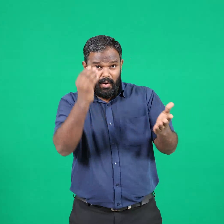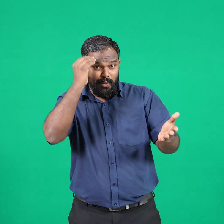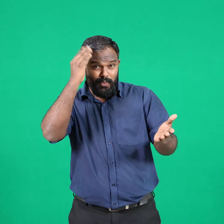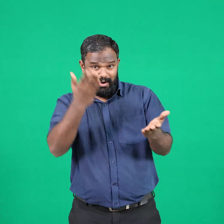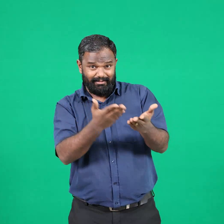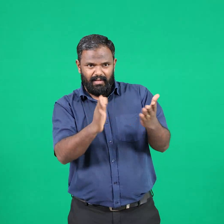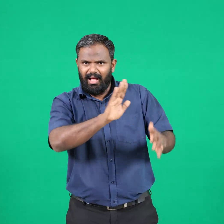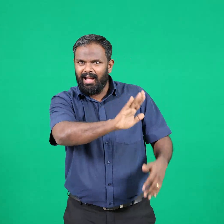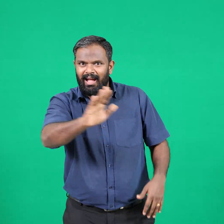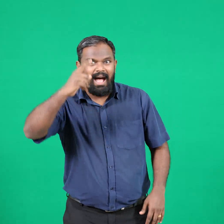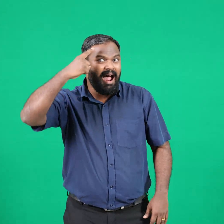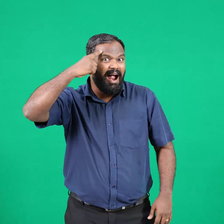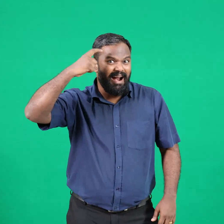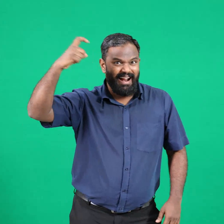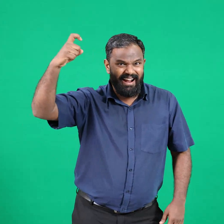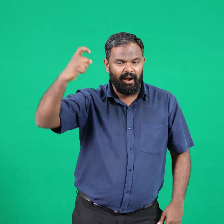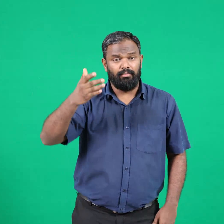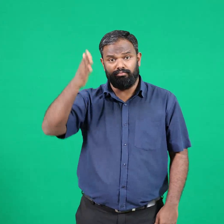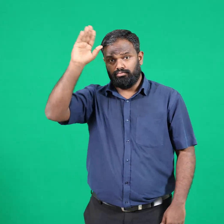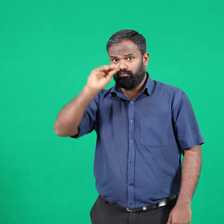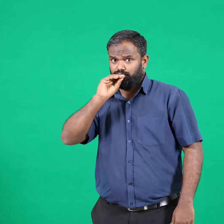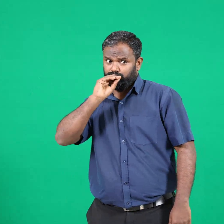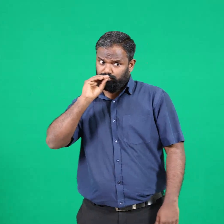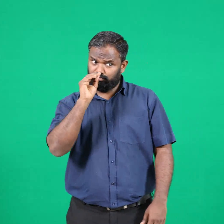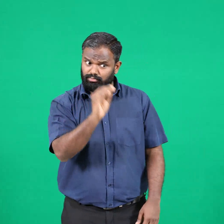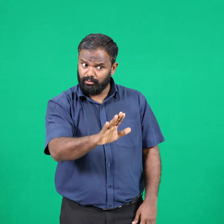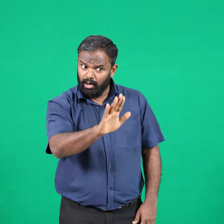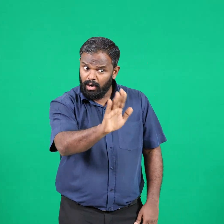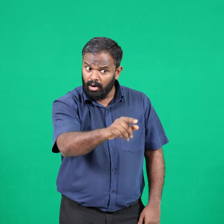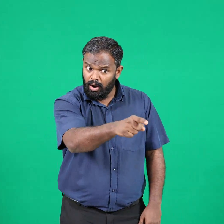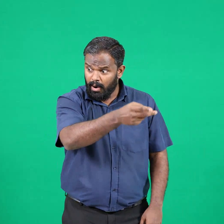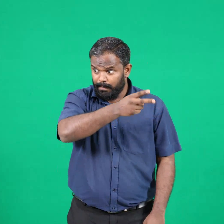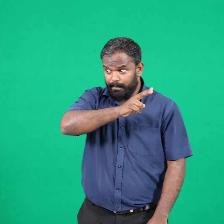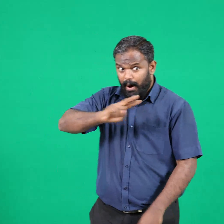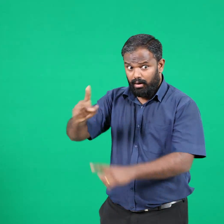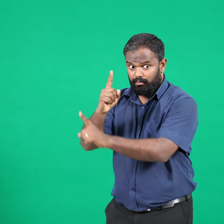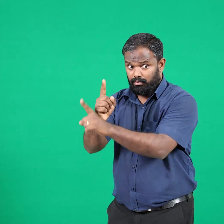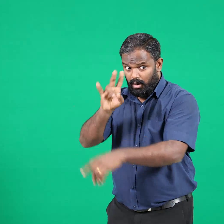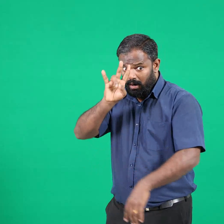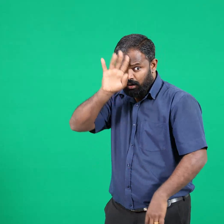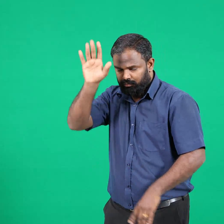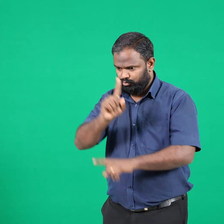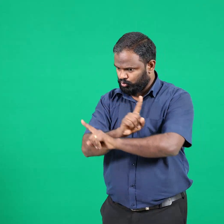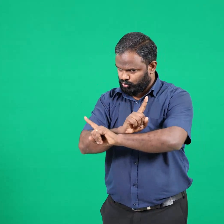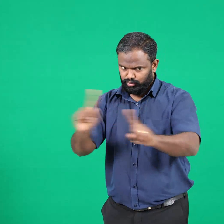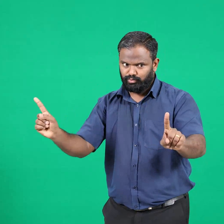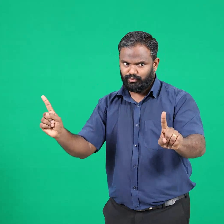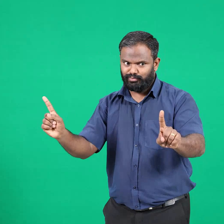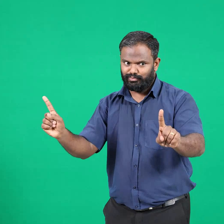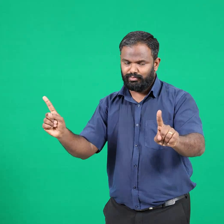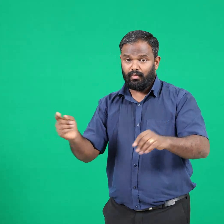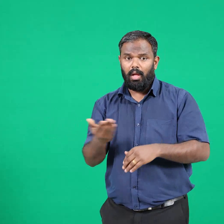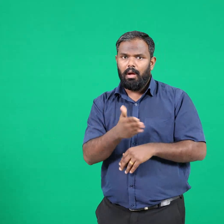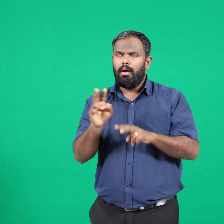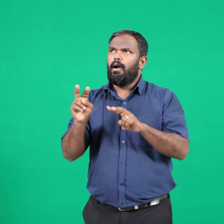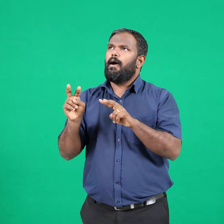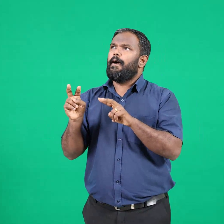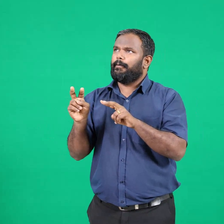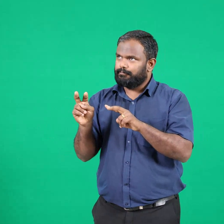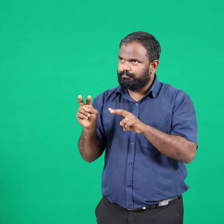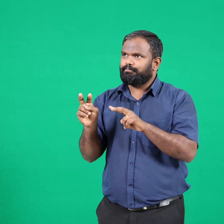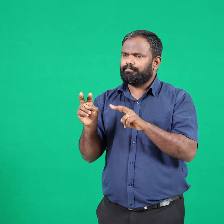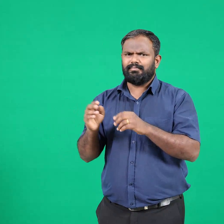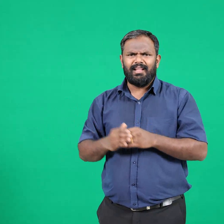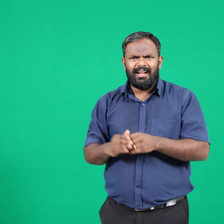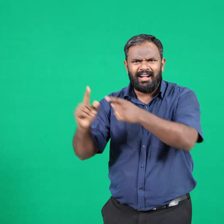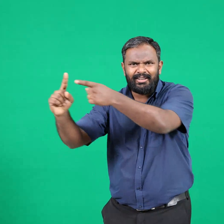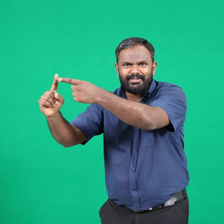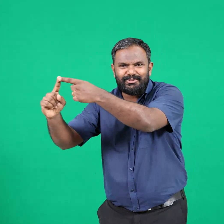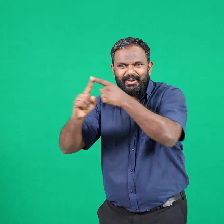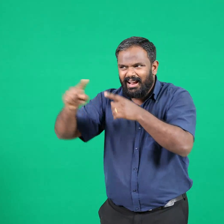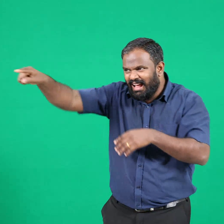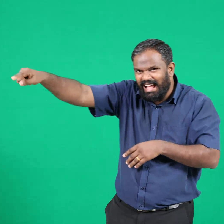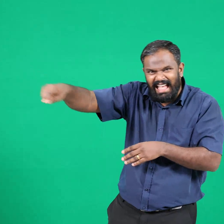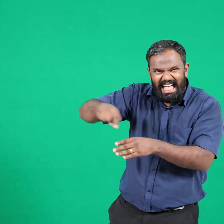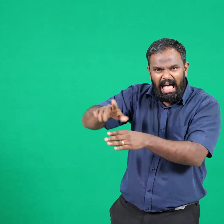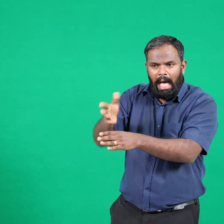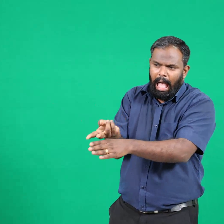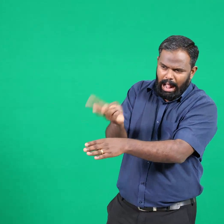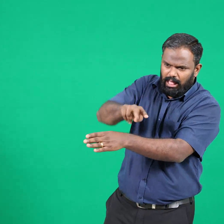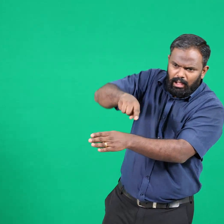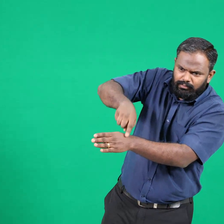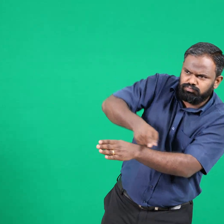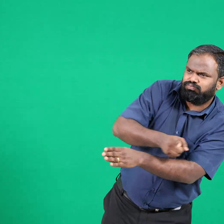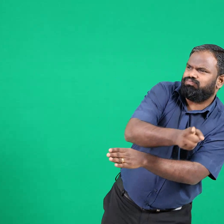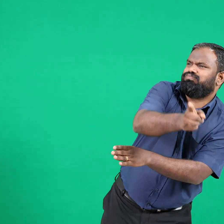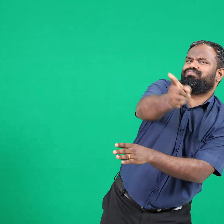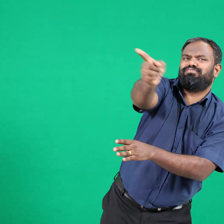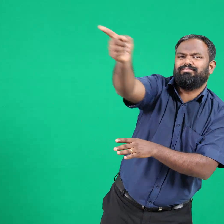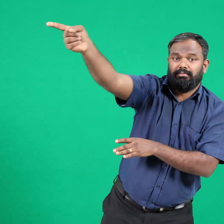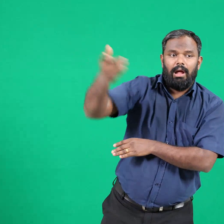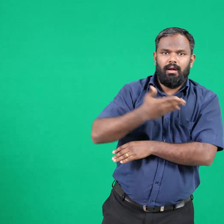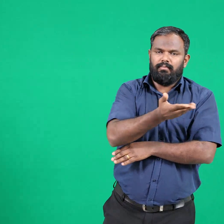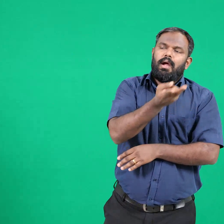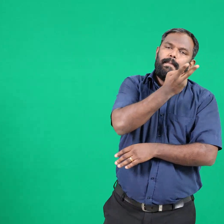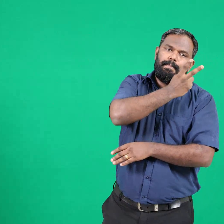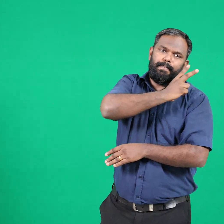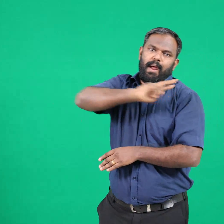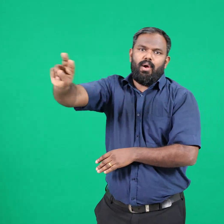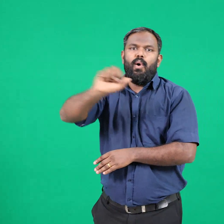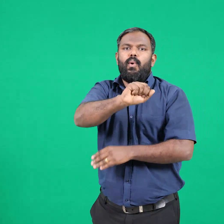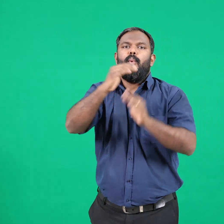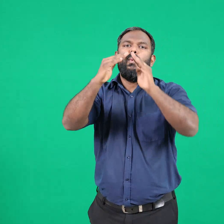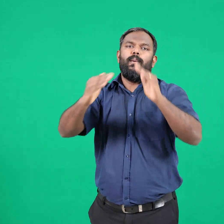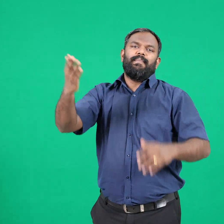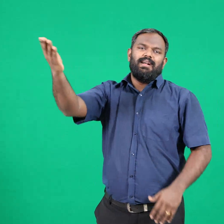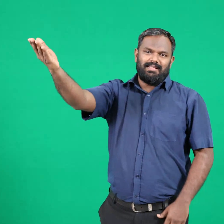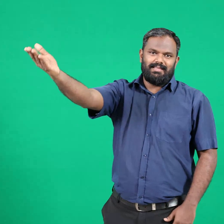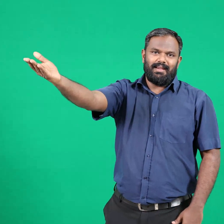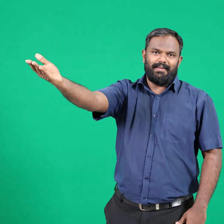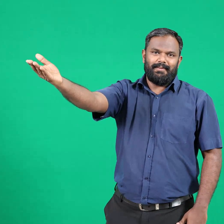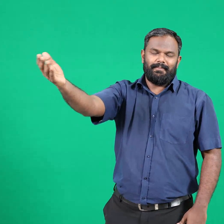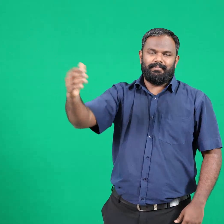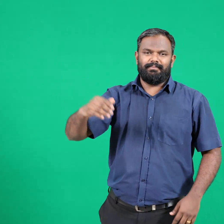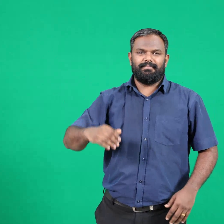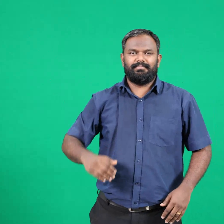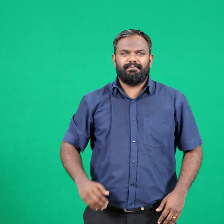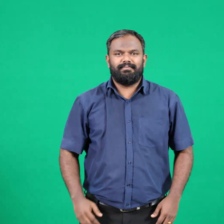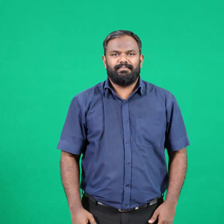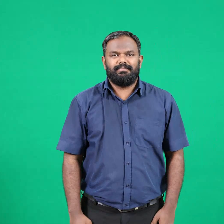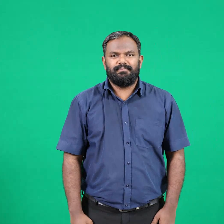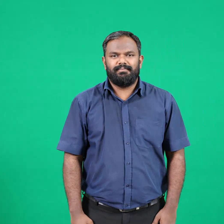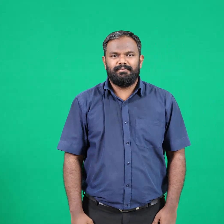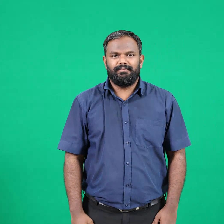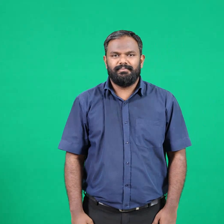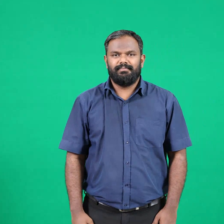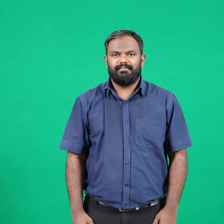And having been warned in a dream not to return to Herod, they withdrew to their country by another route.